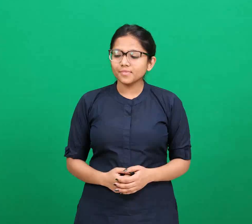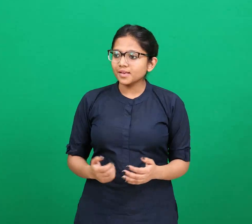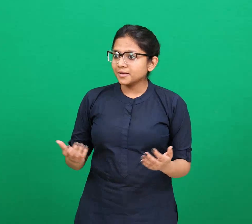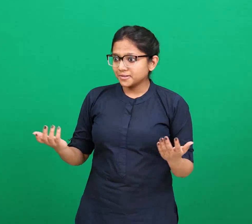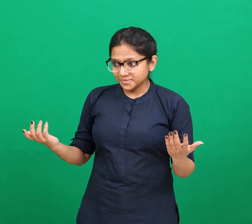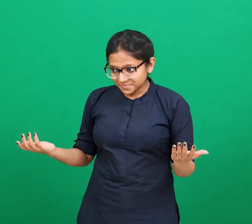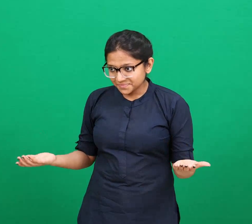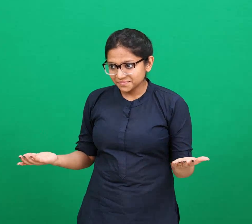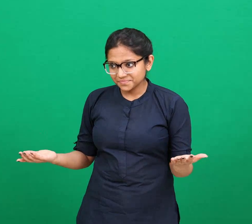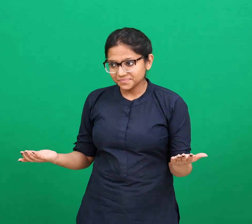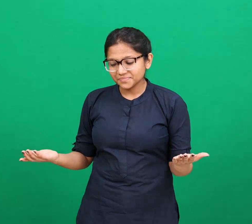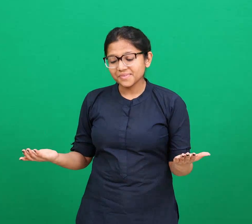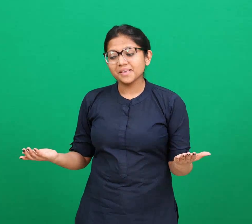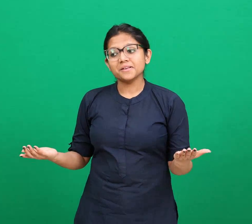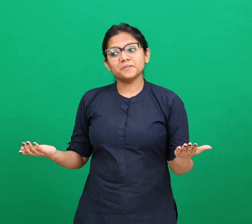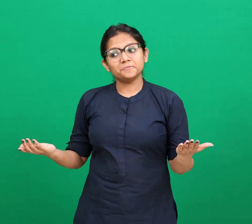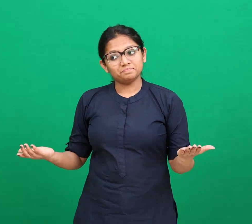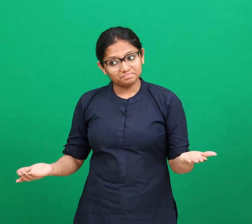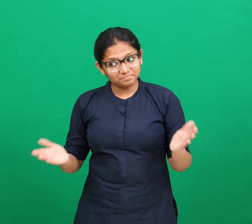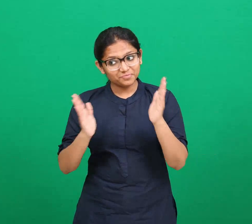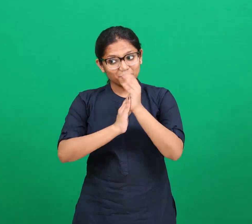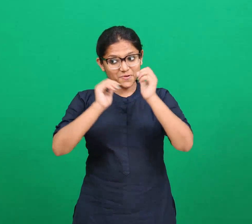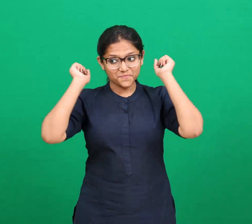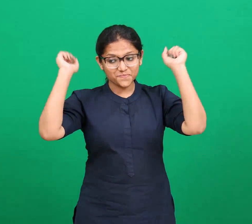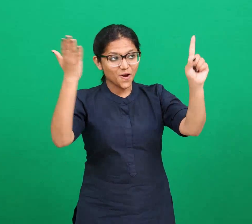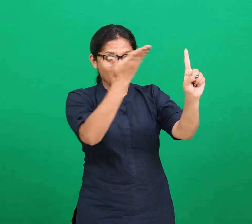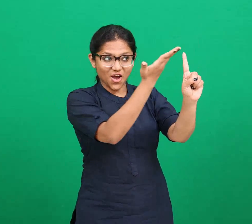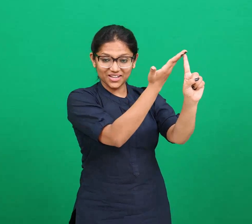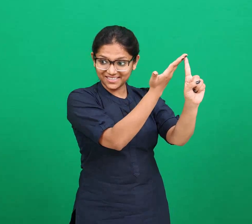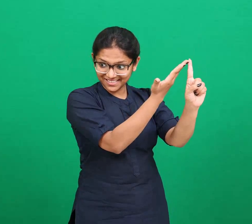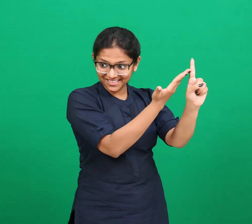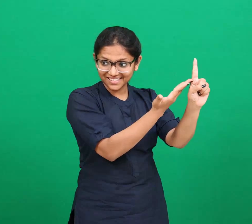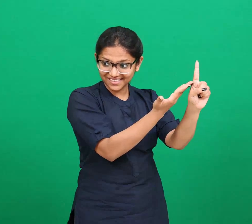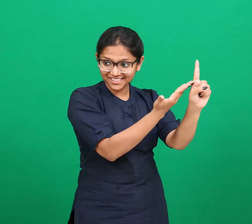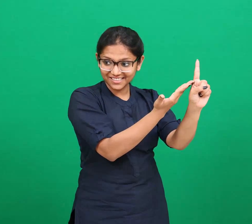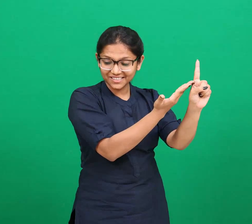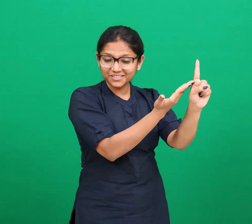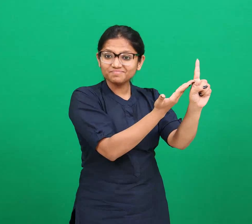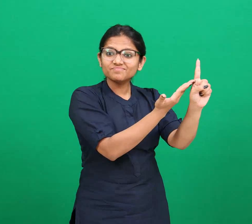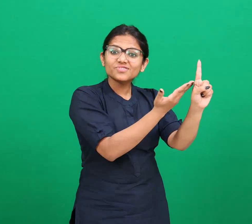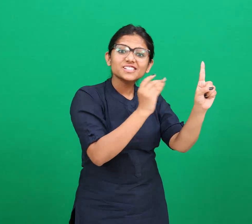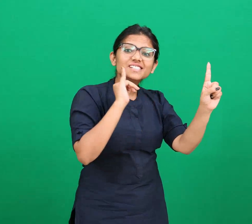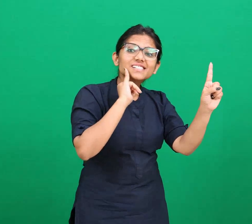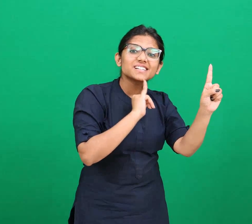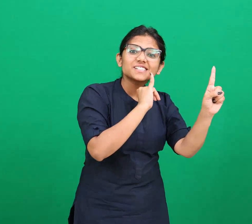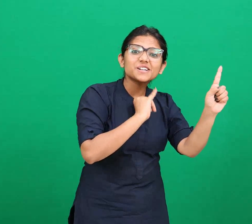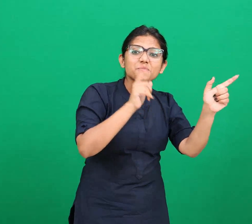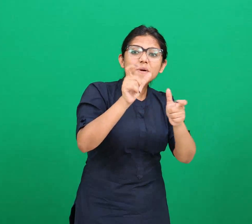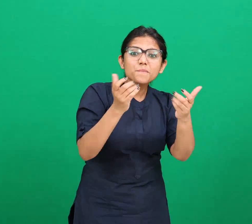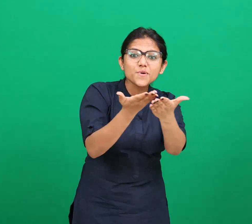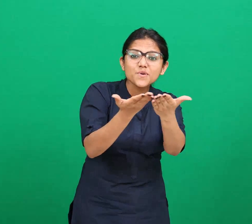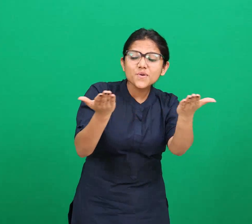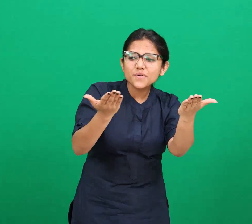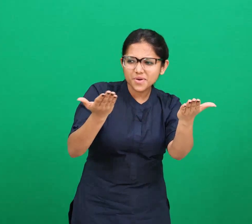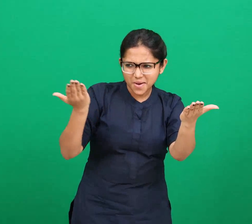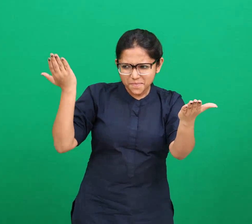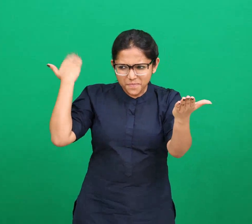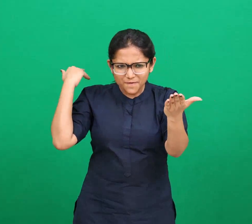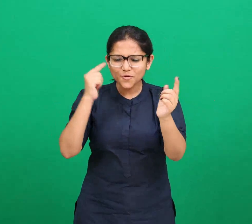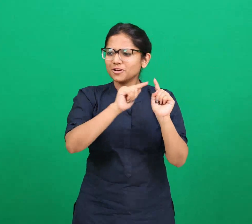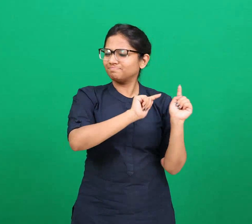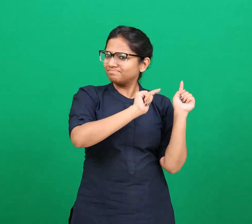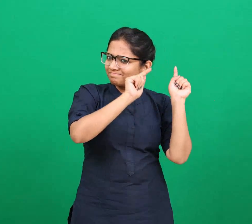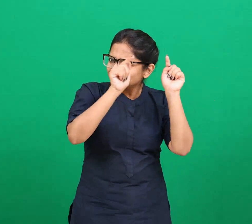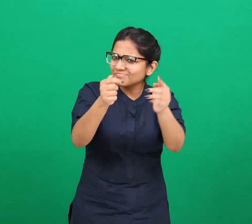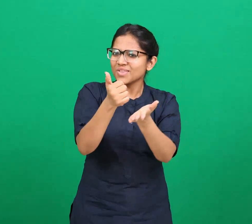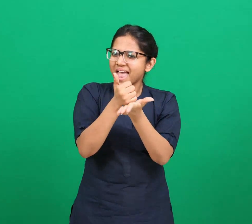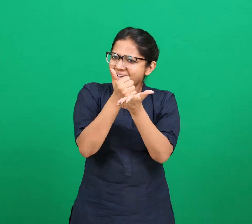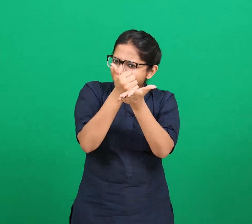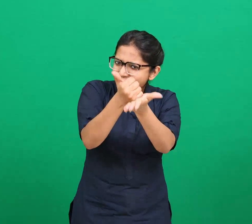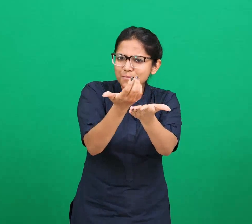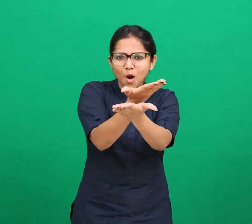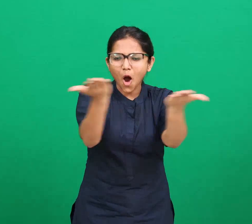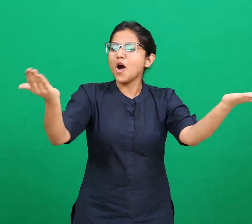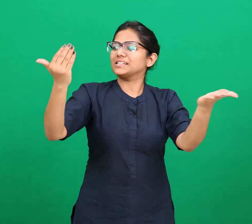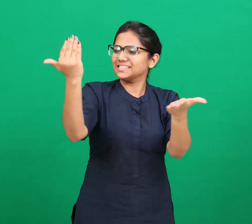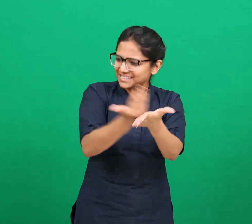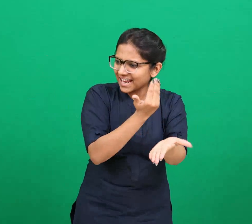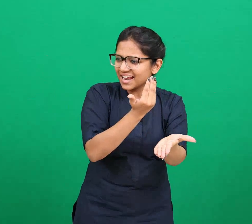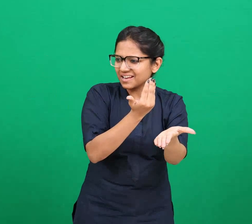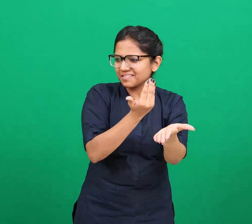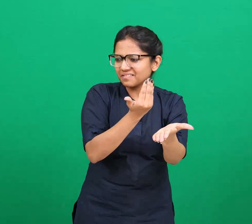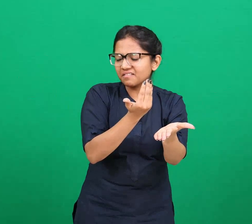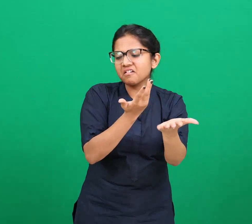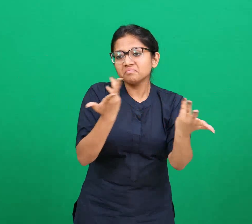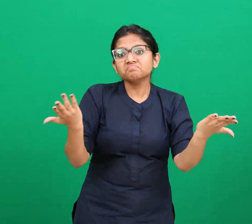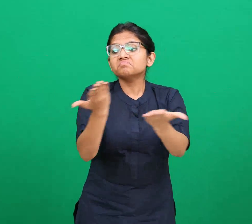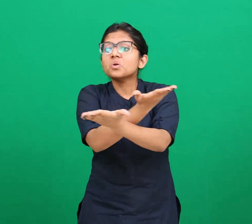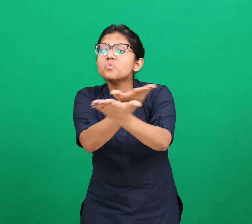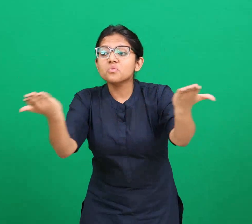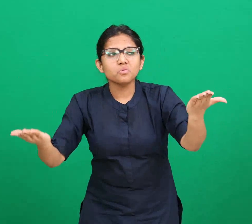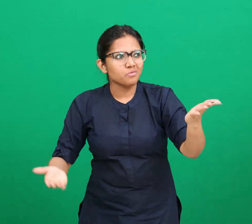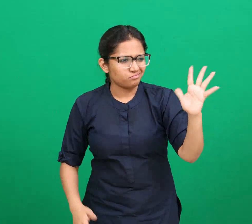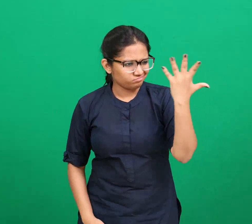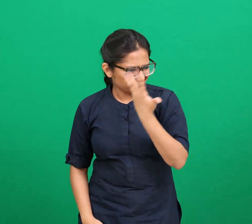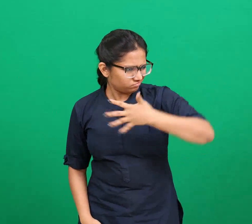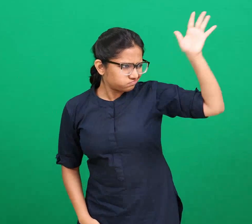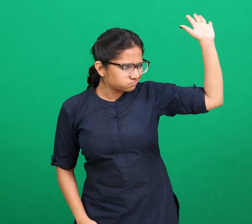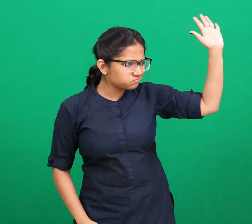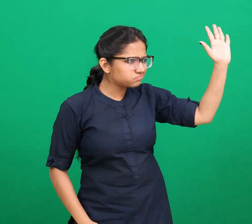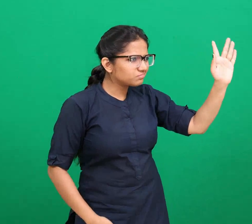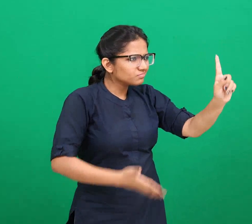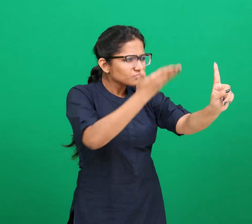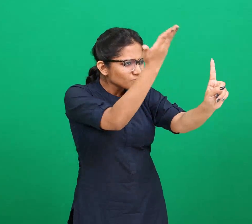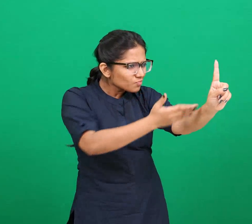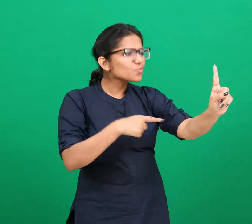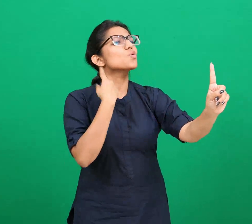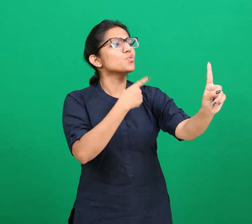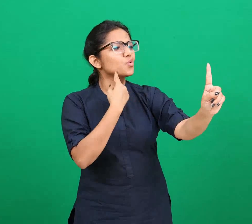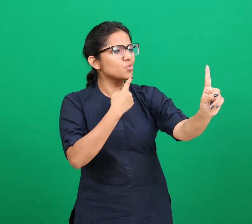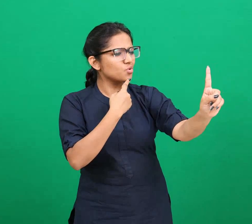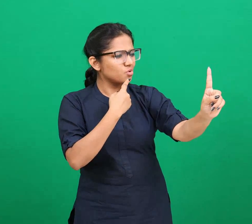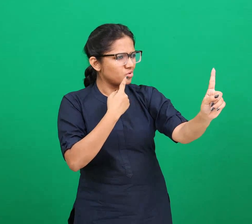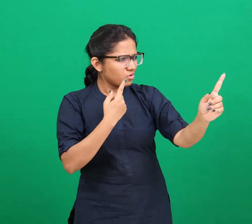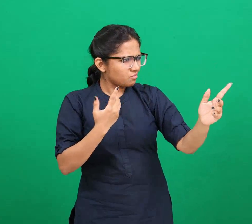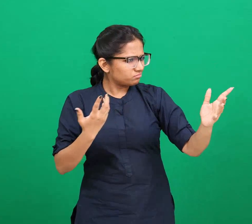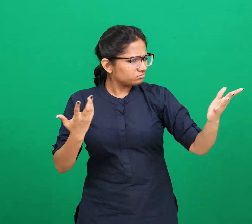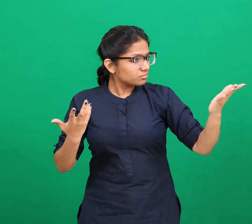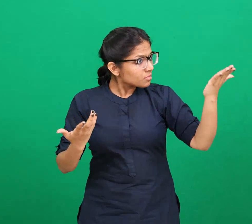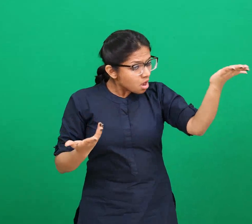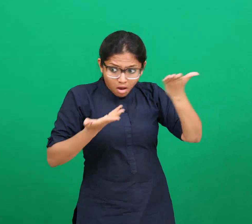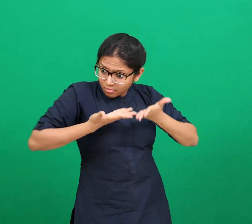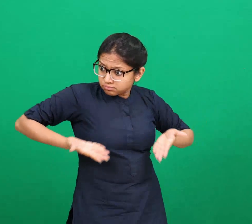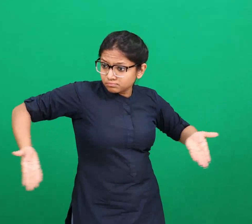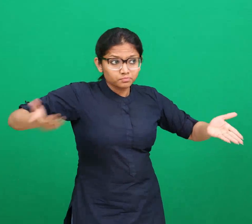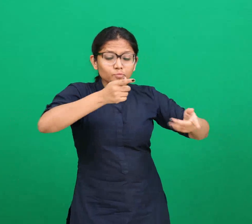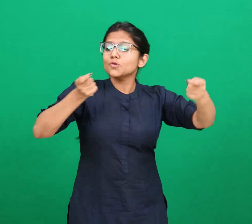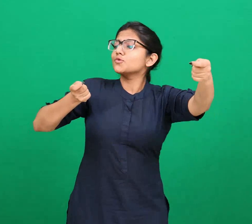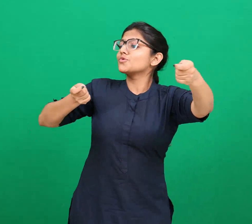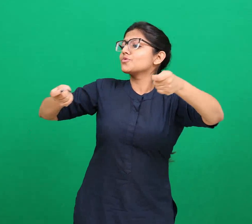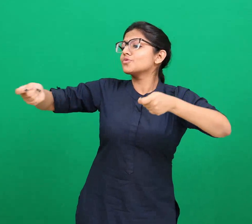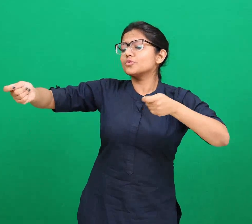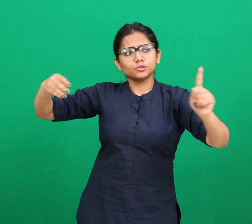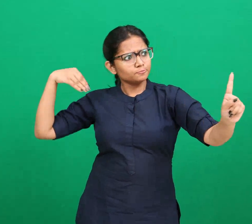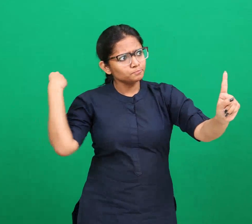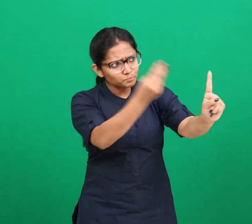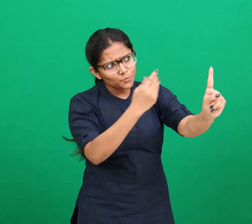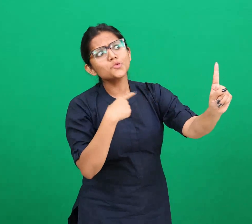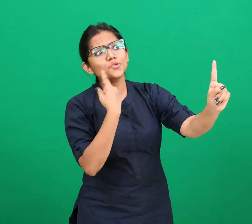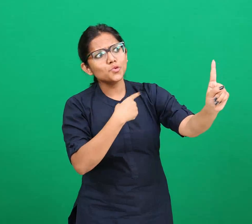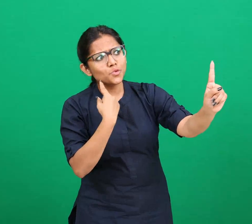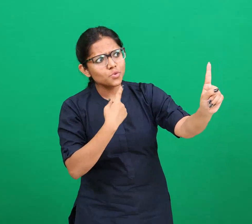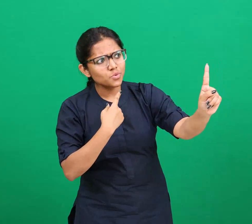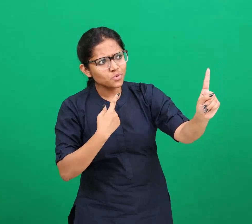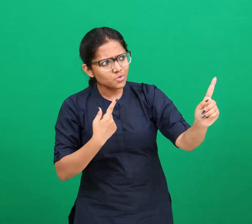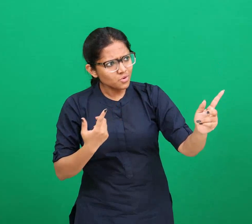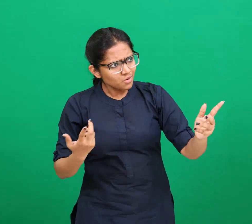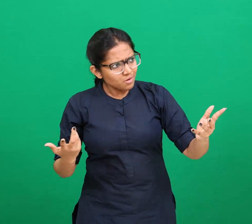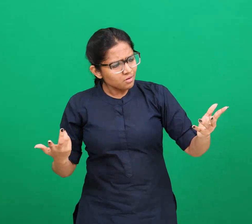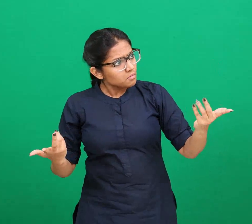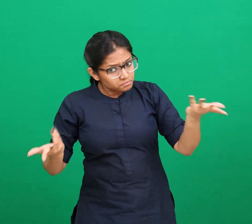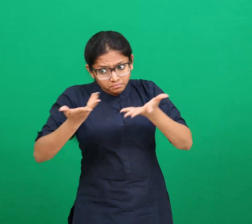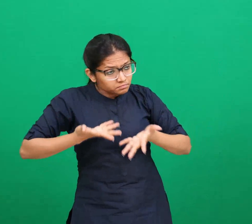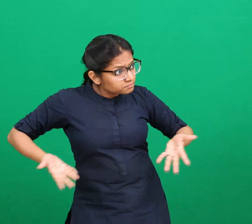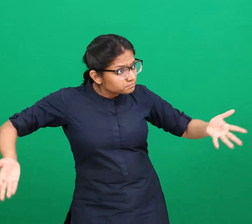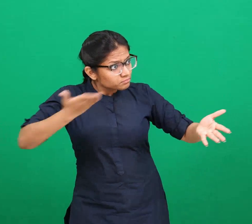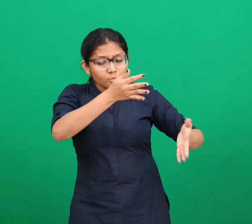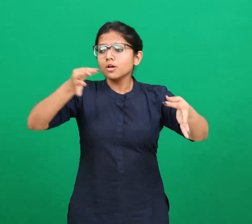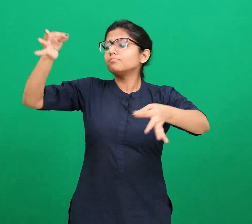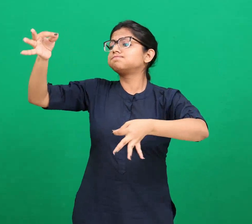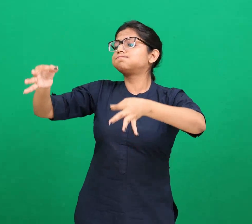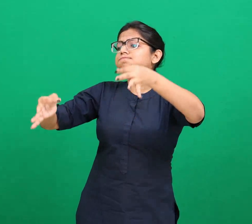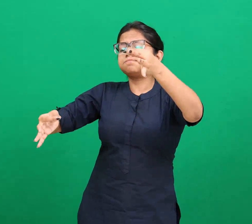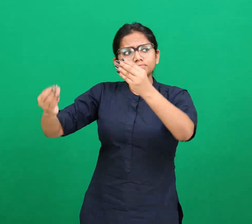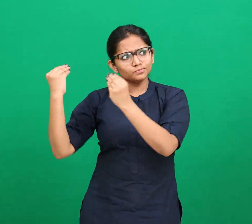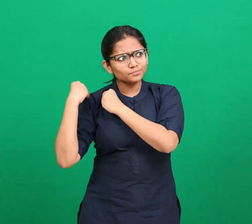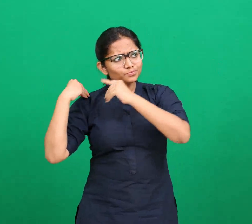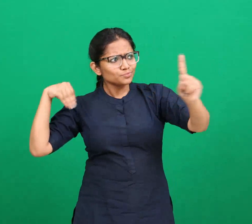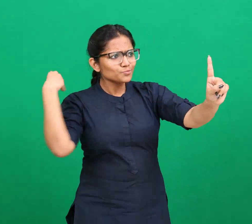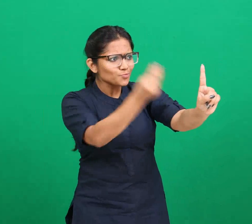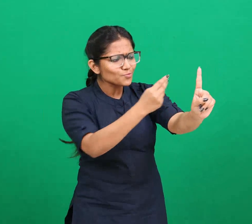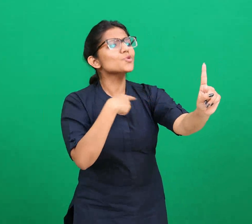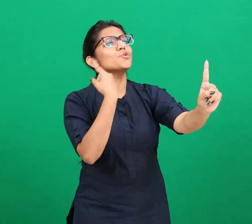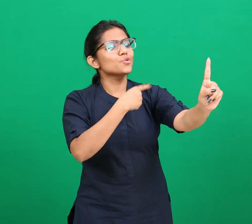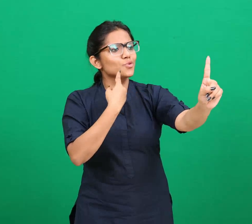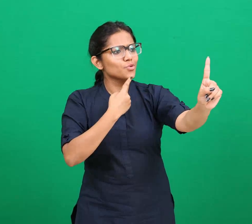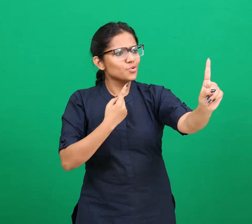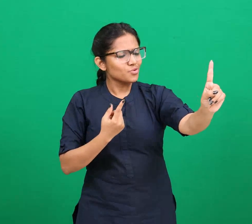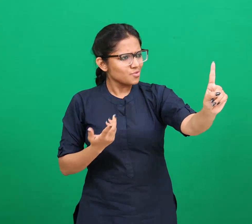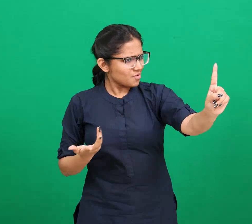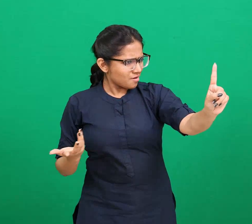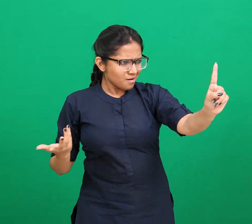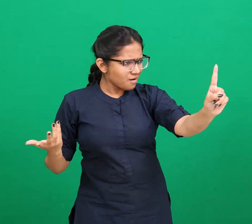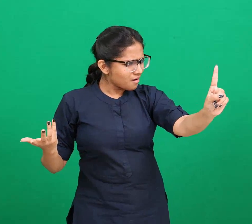This Moses, whom they had rejected with the words, ' Who made you ruler and judge?'